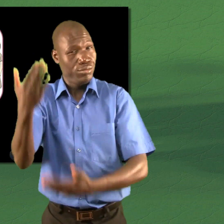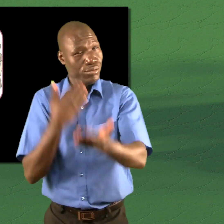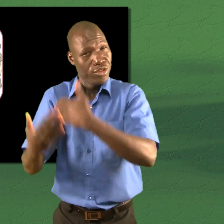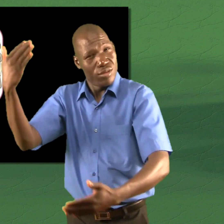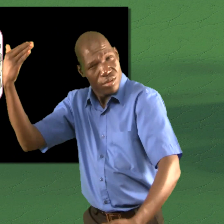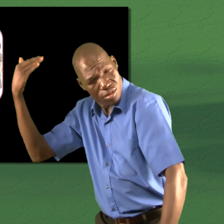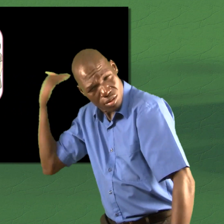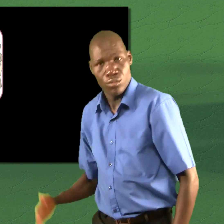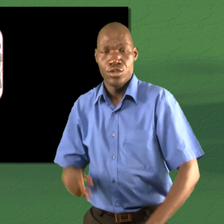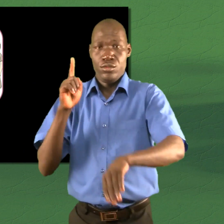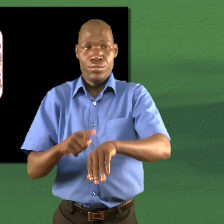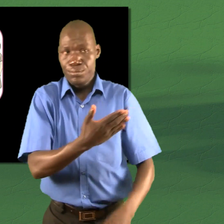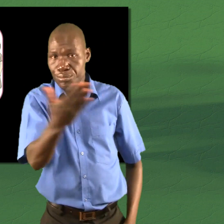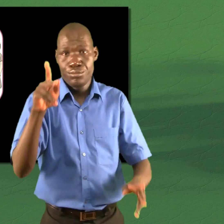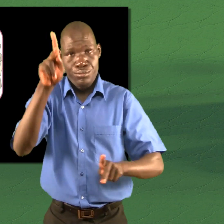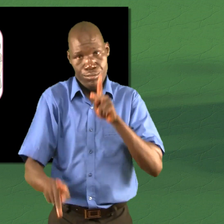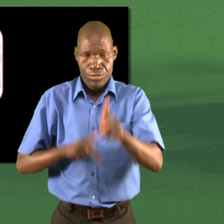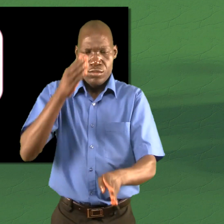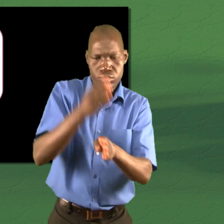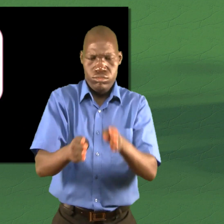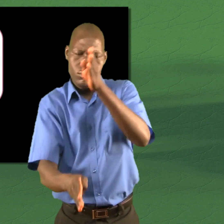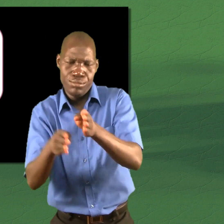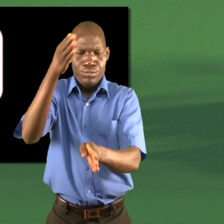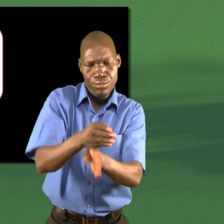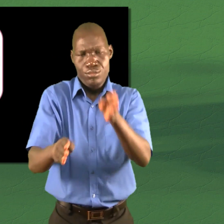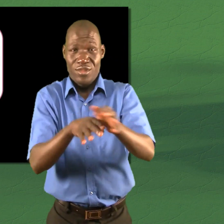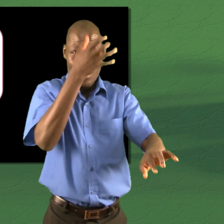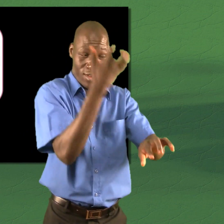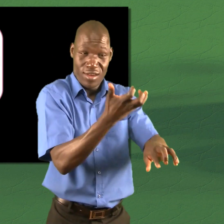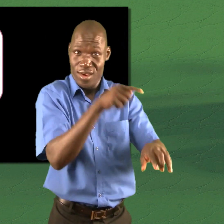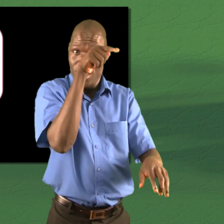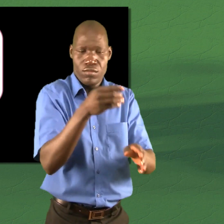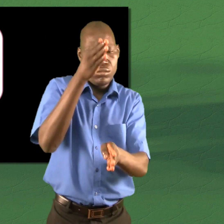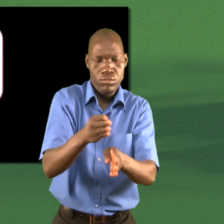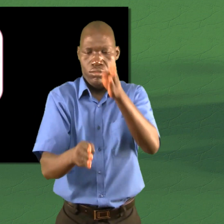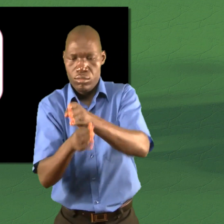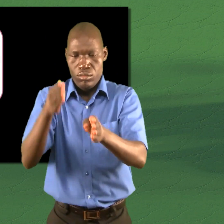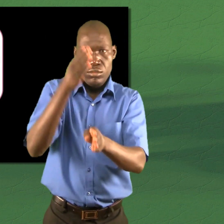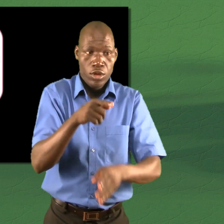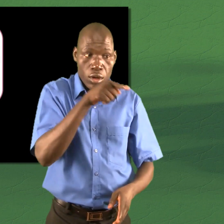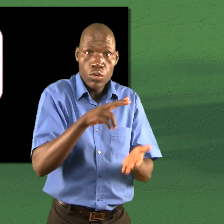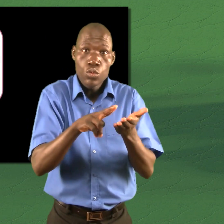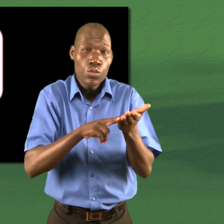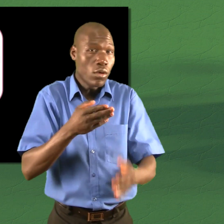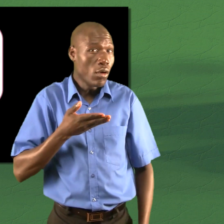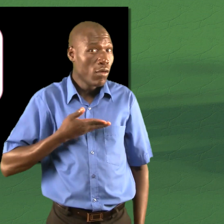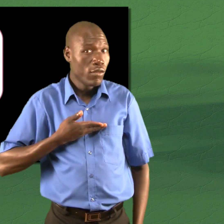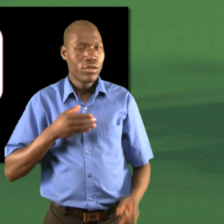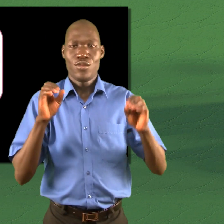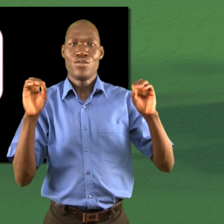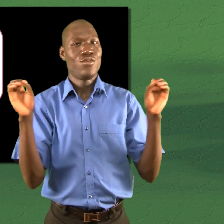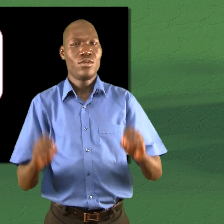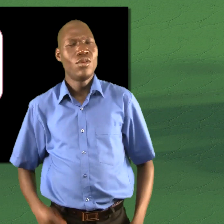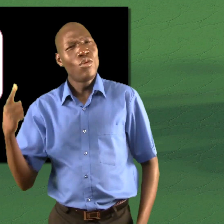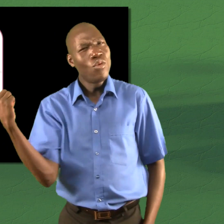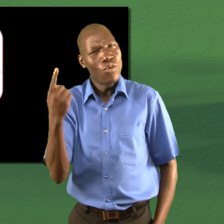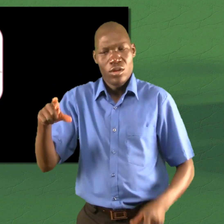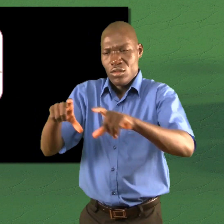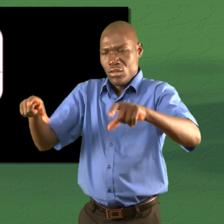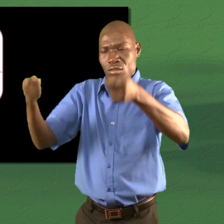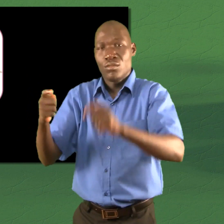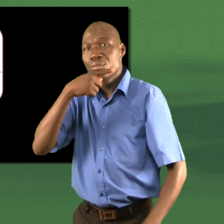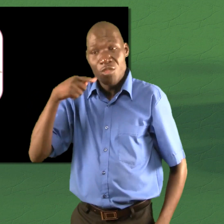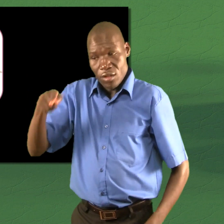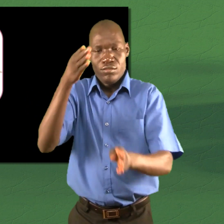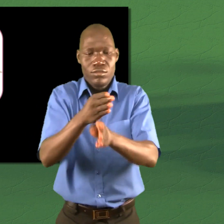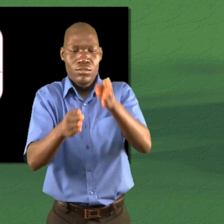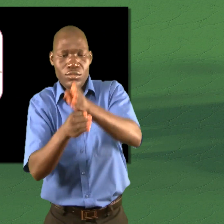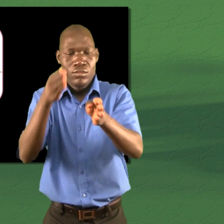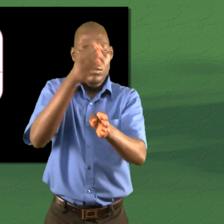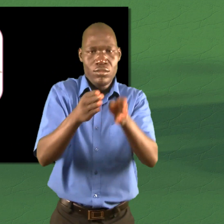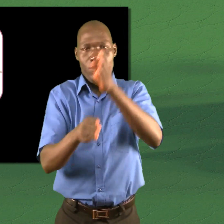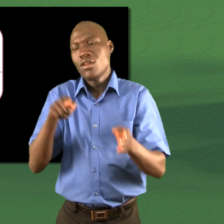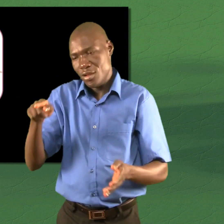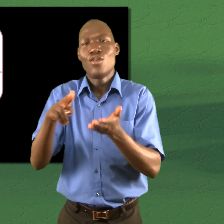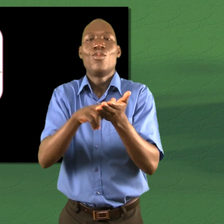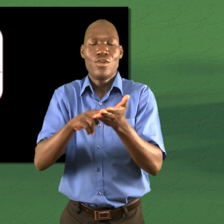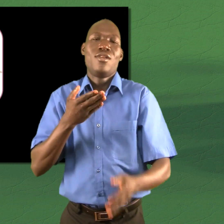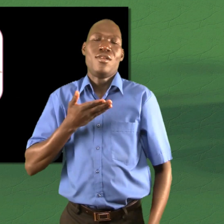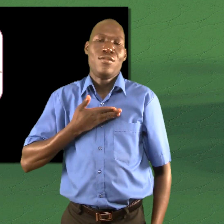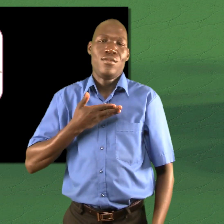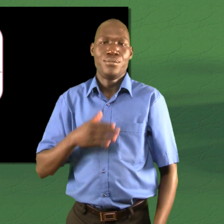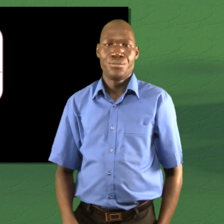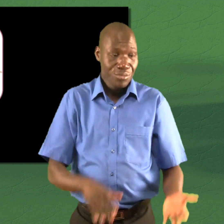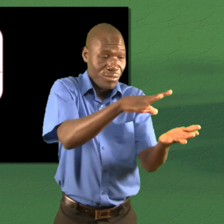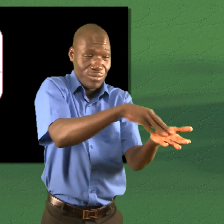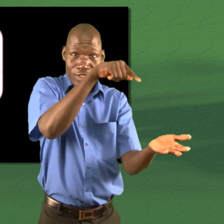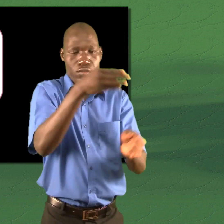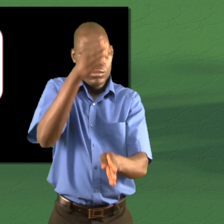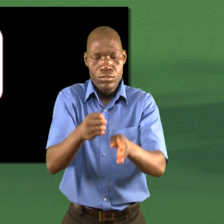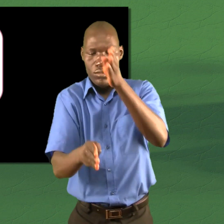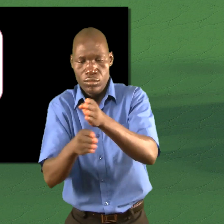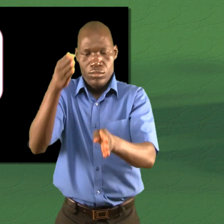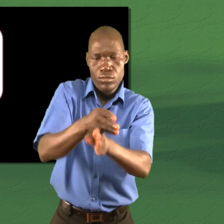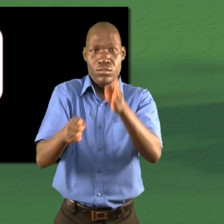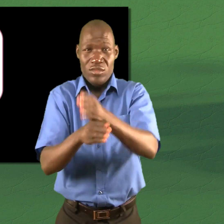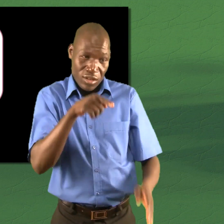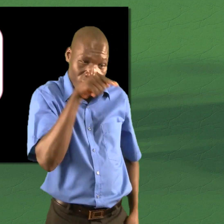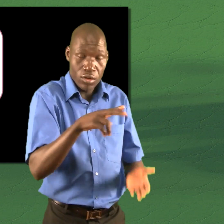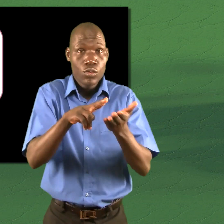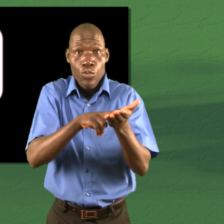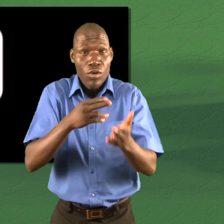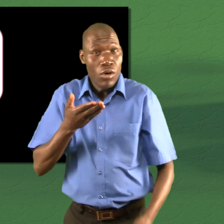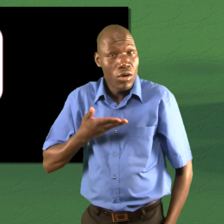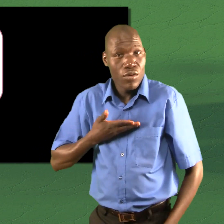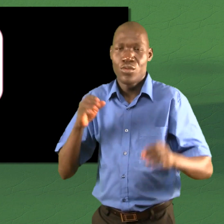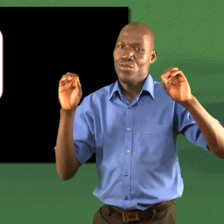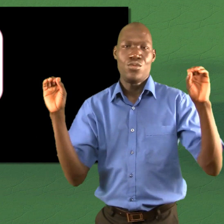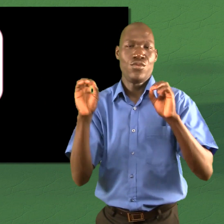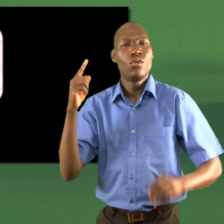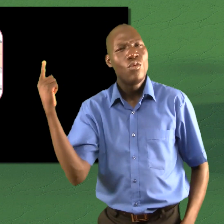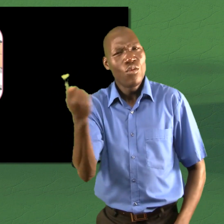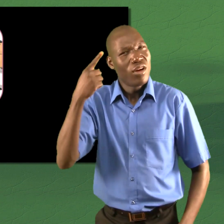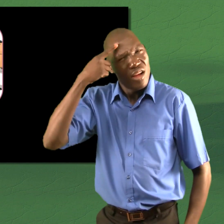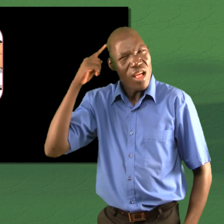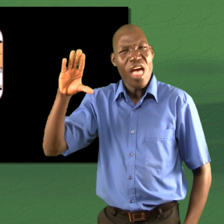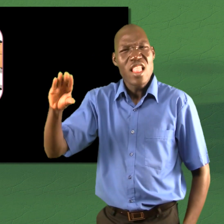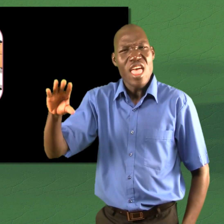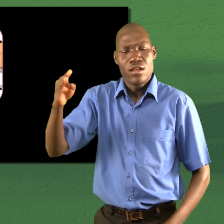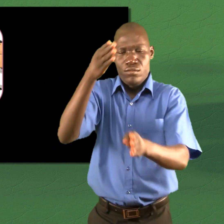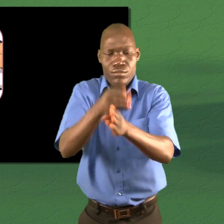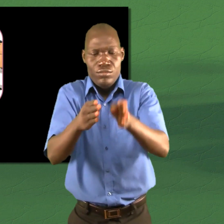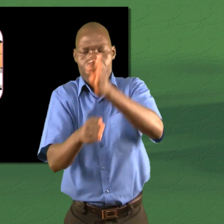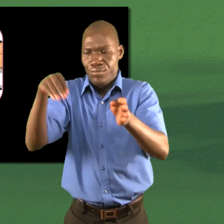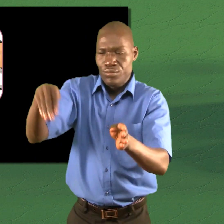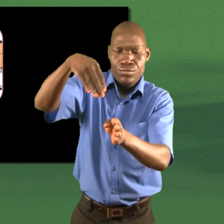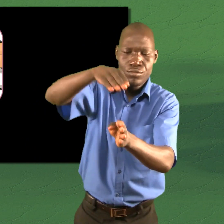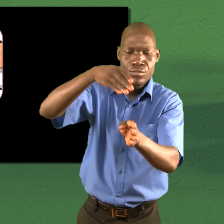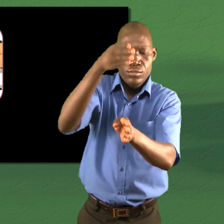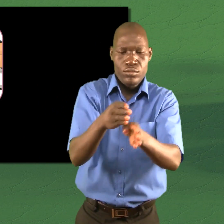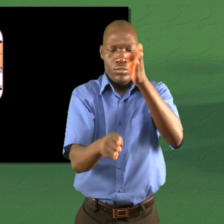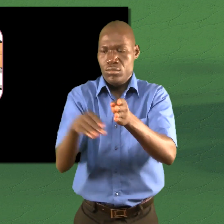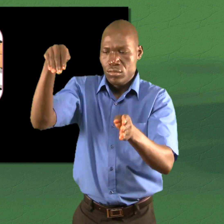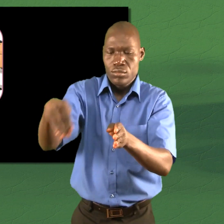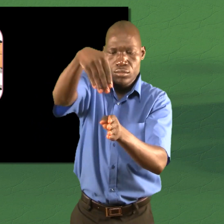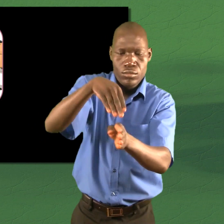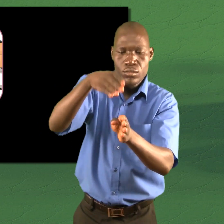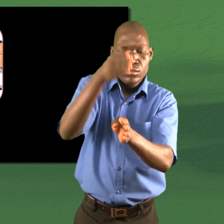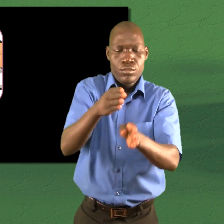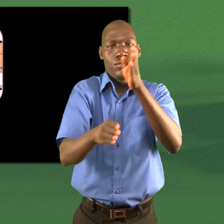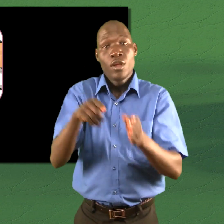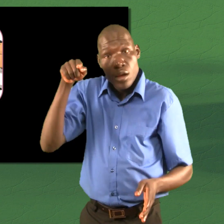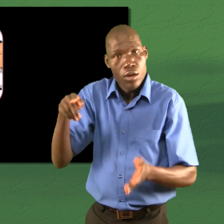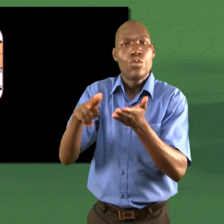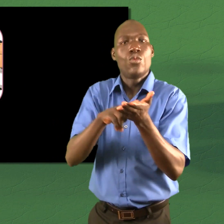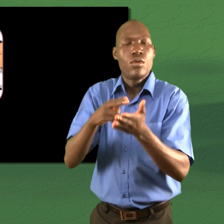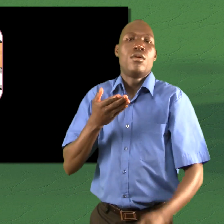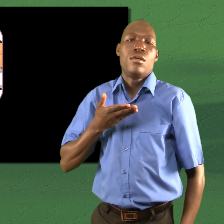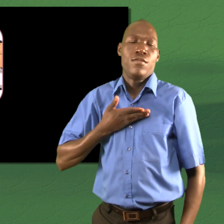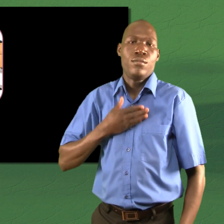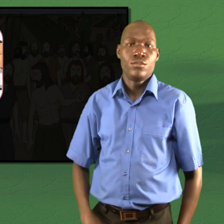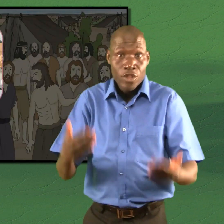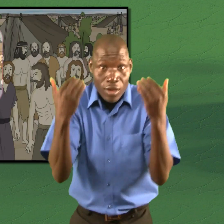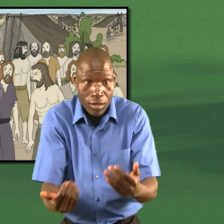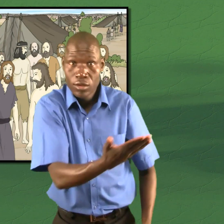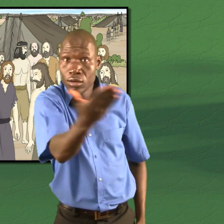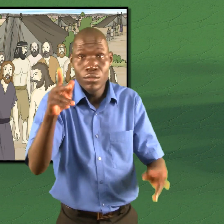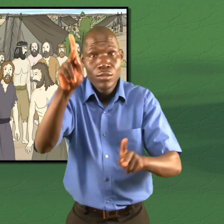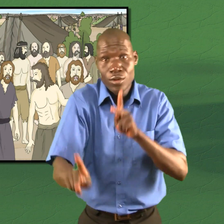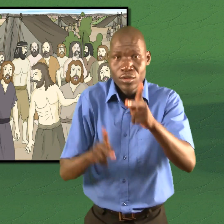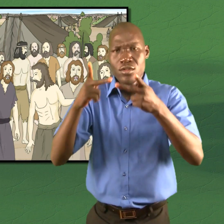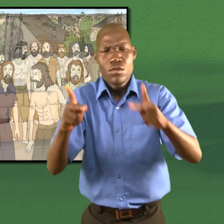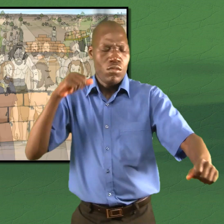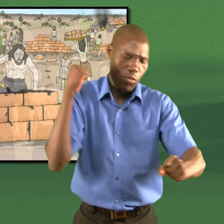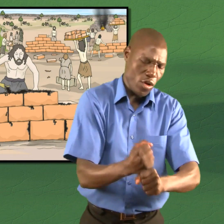So they used brick instead of stone, and tar instead of mortar.